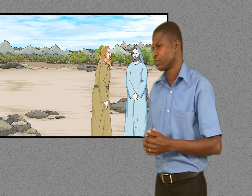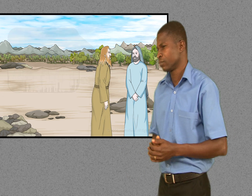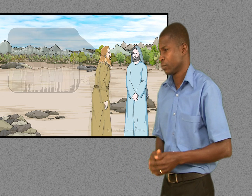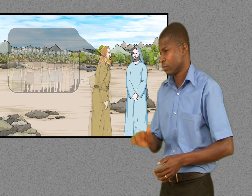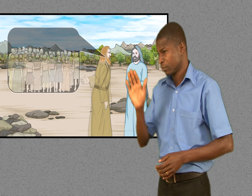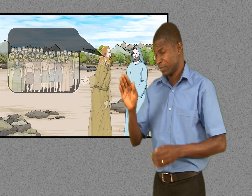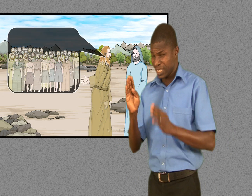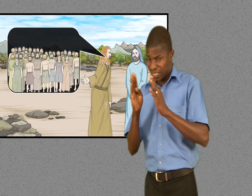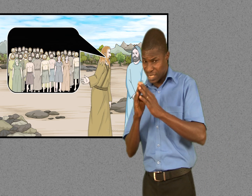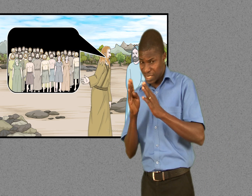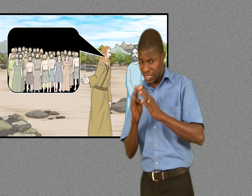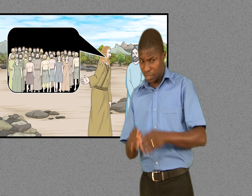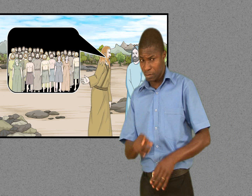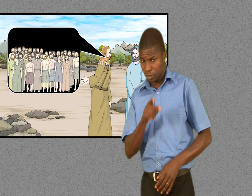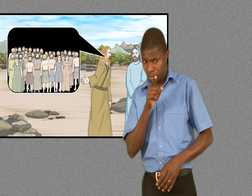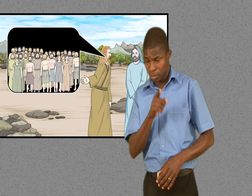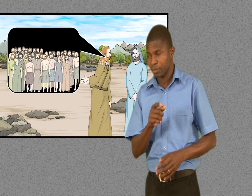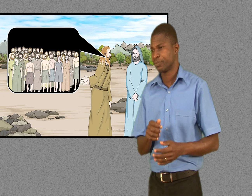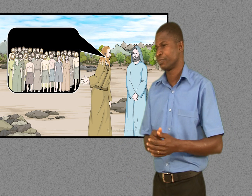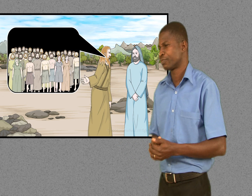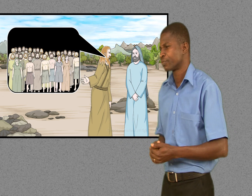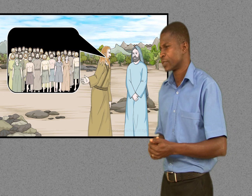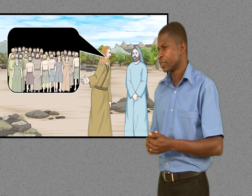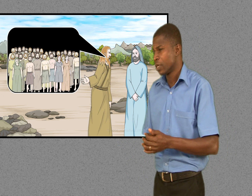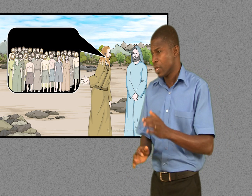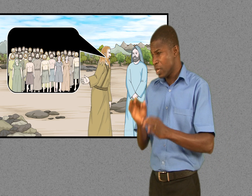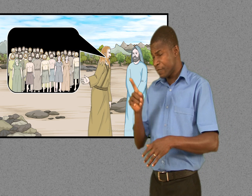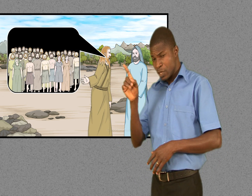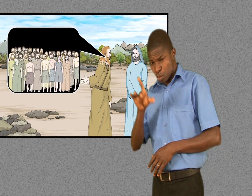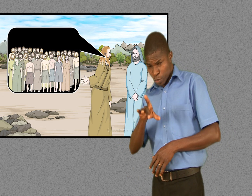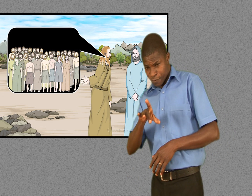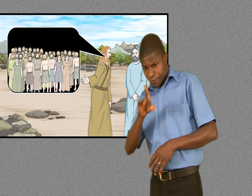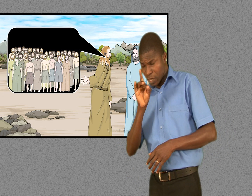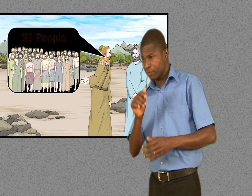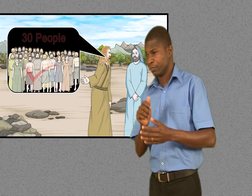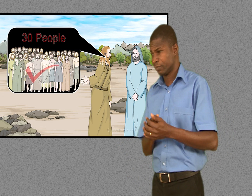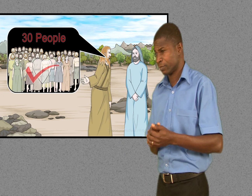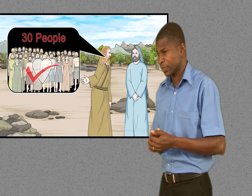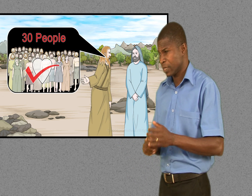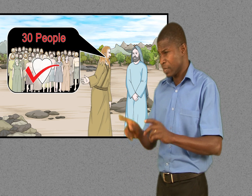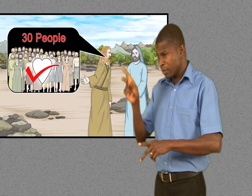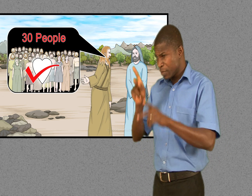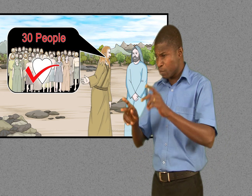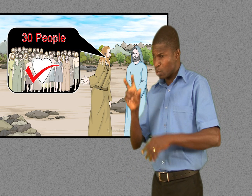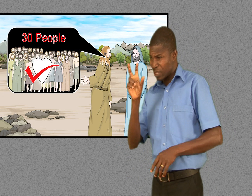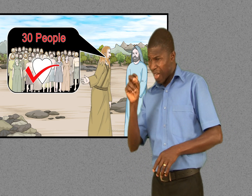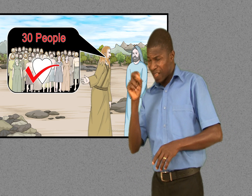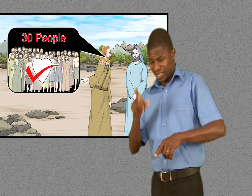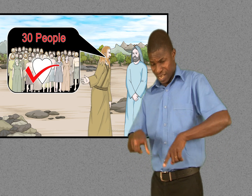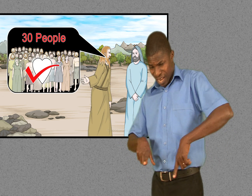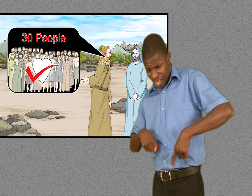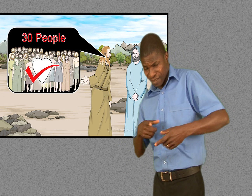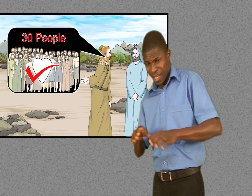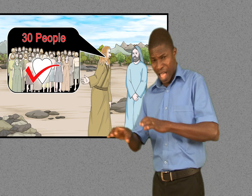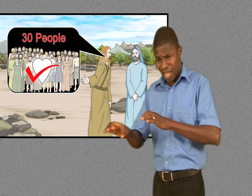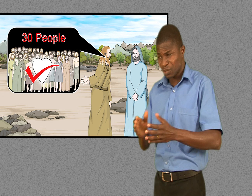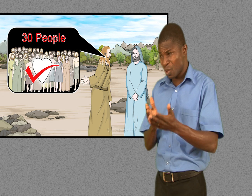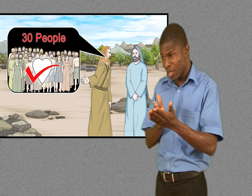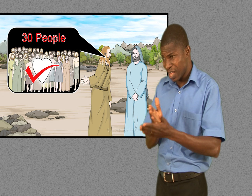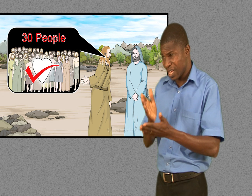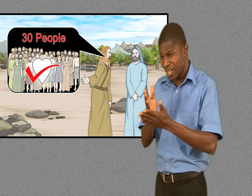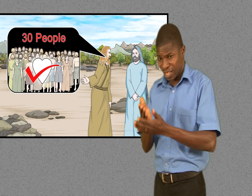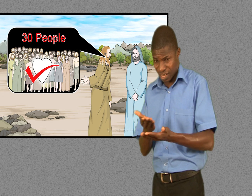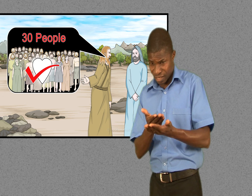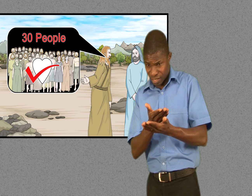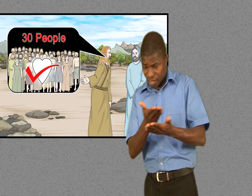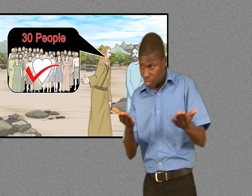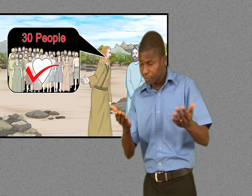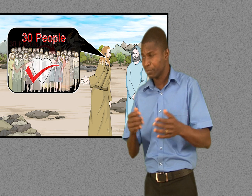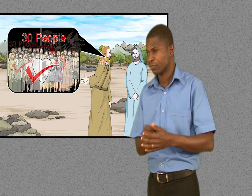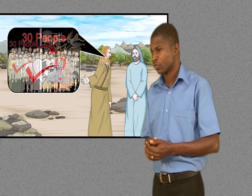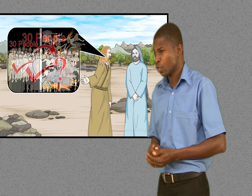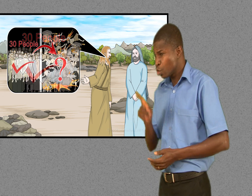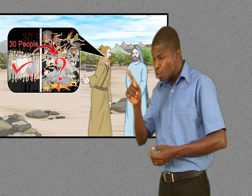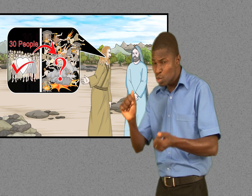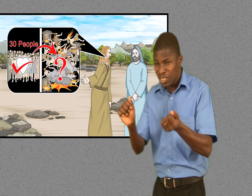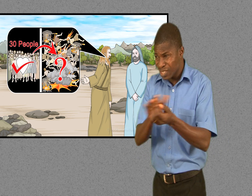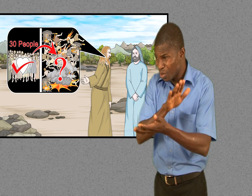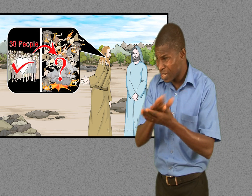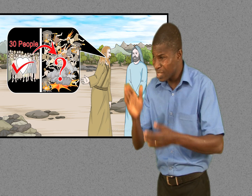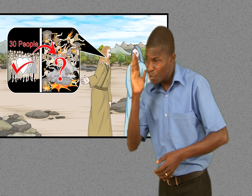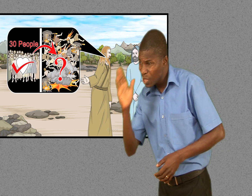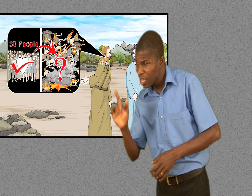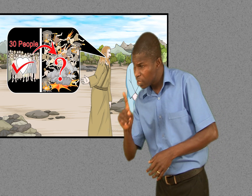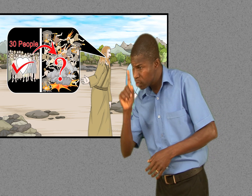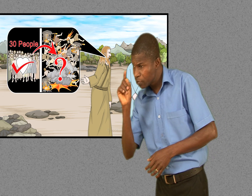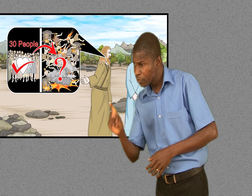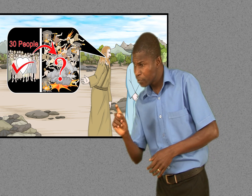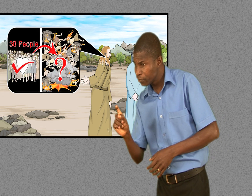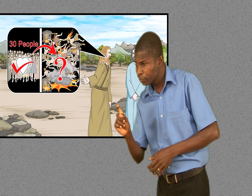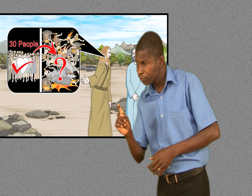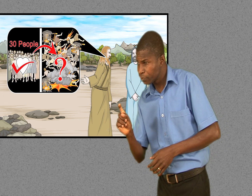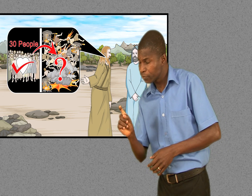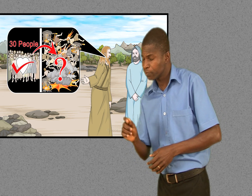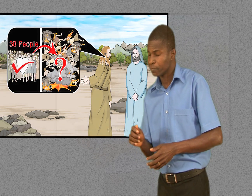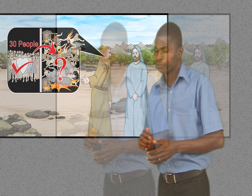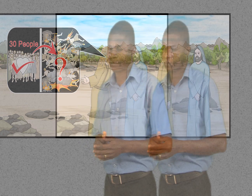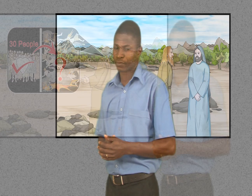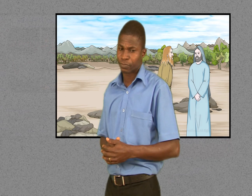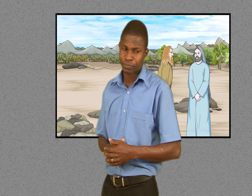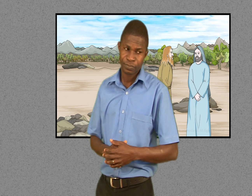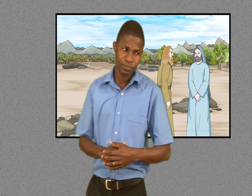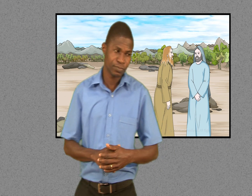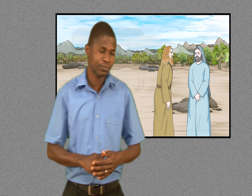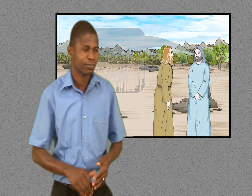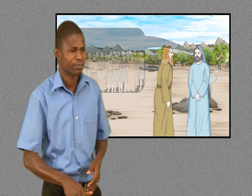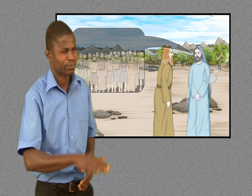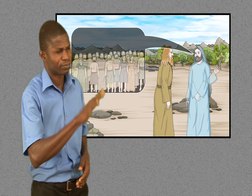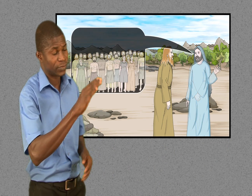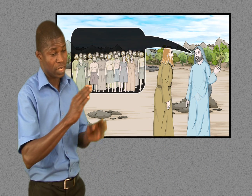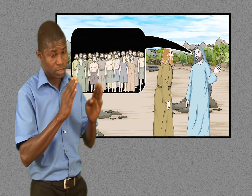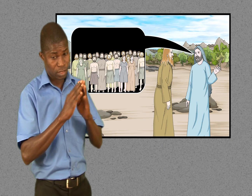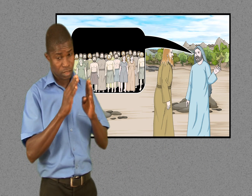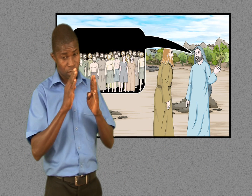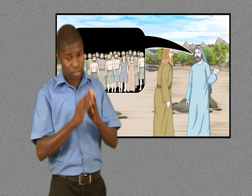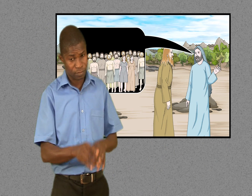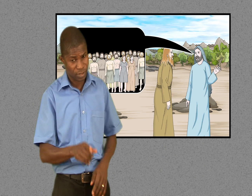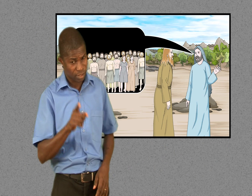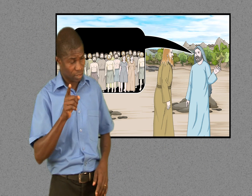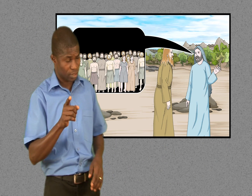Suppose thirty are found there?”